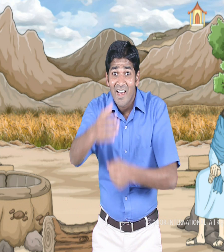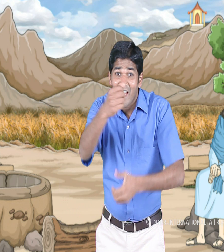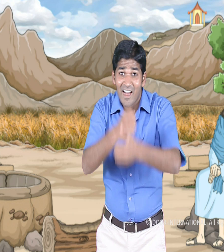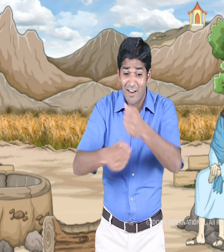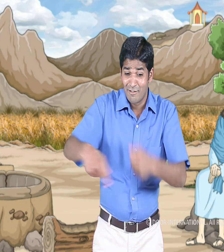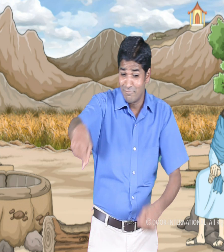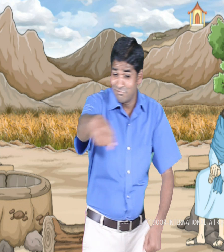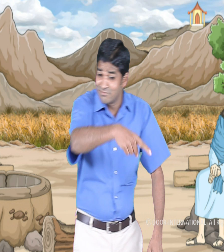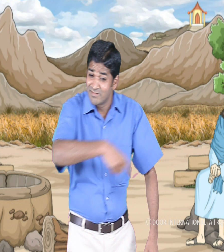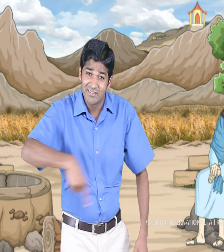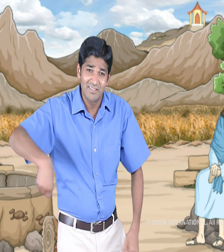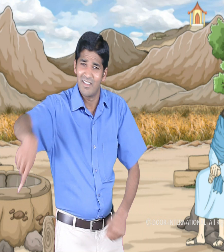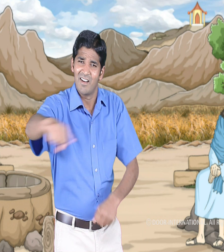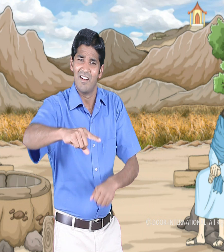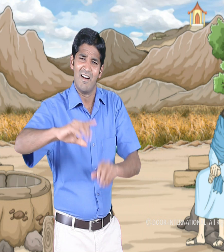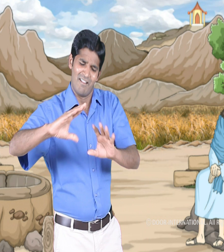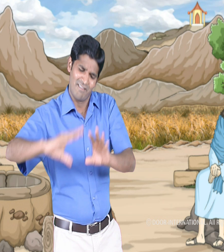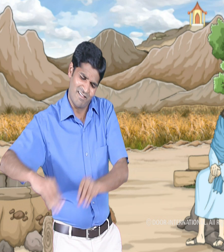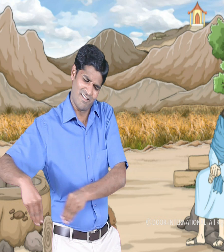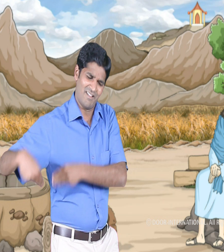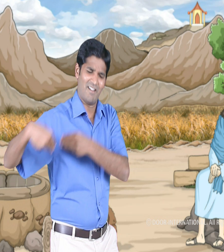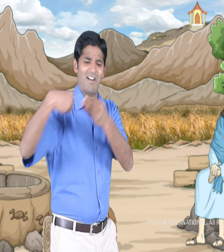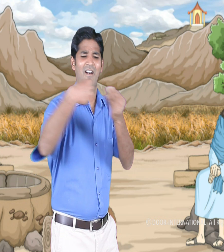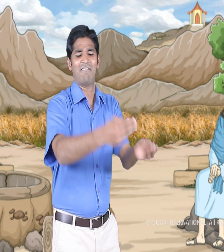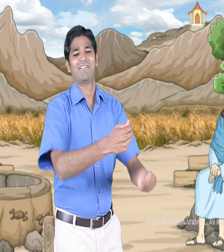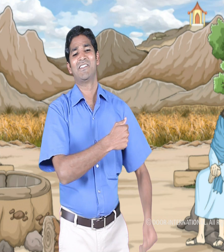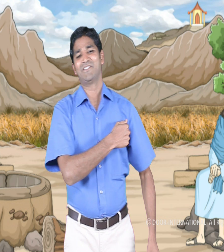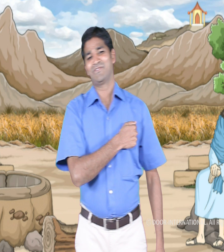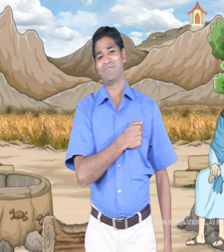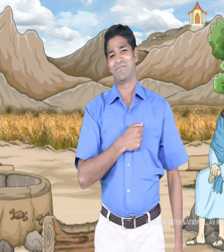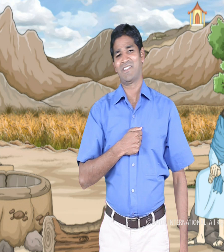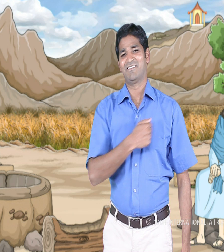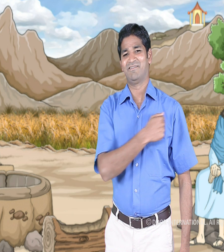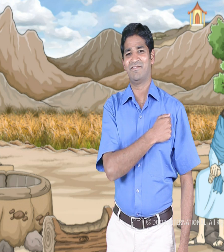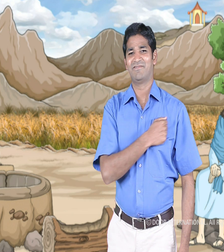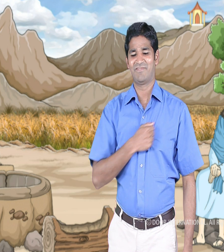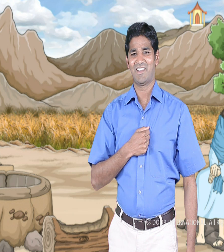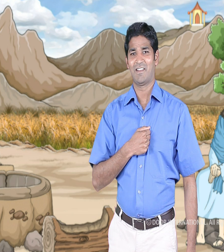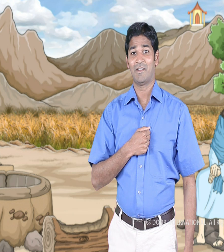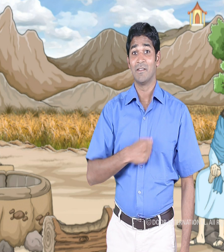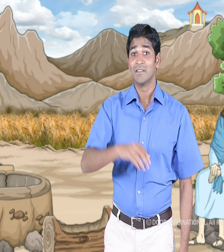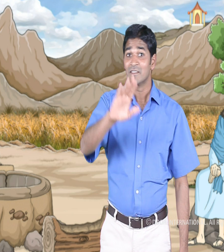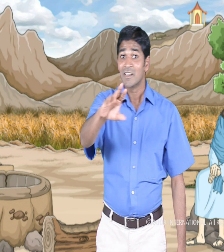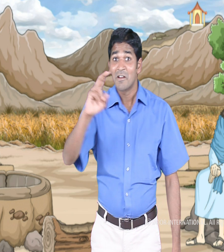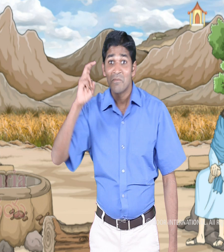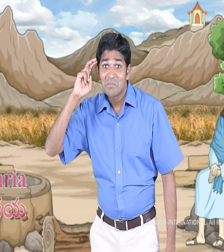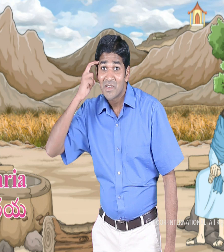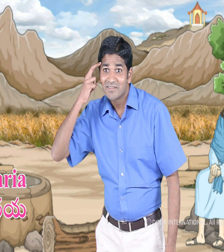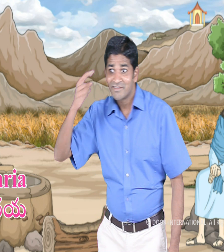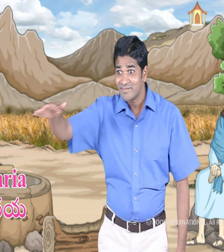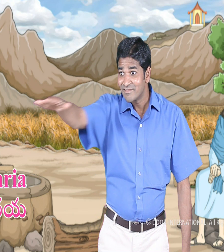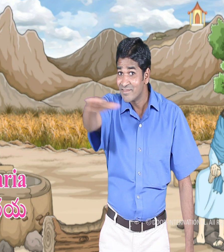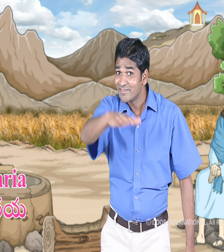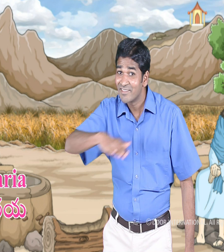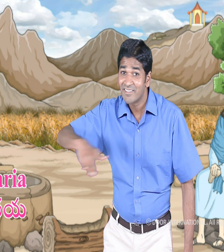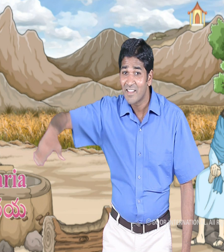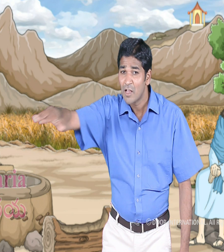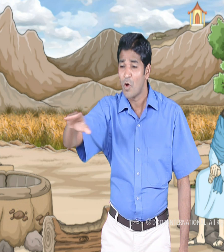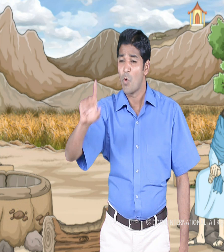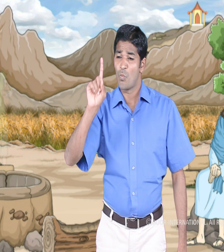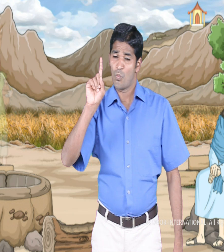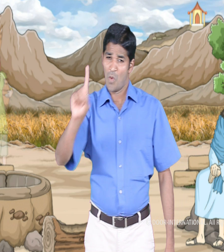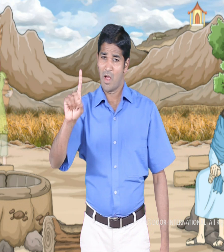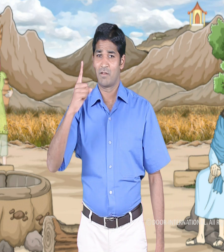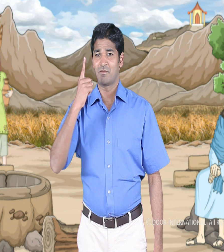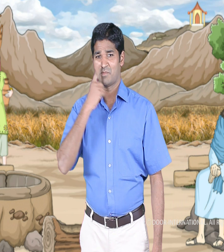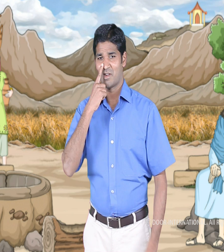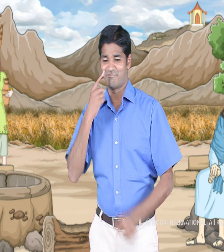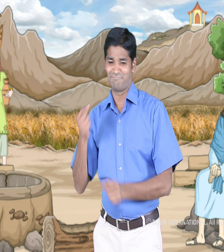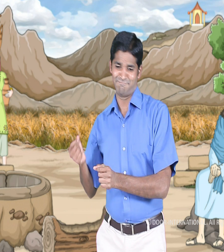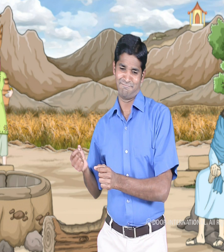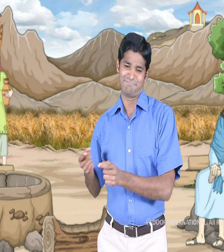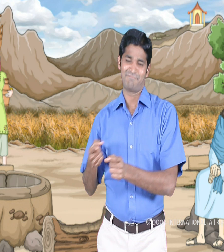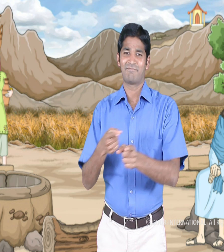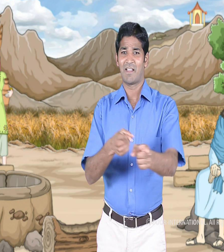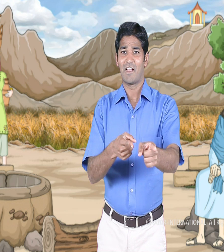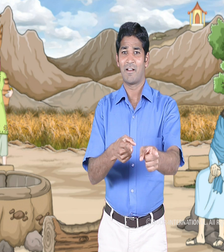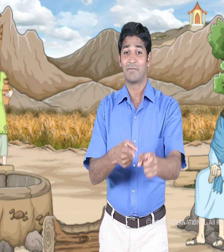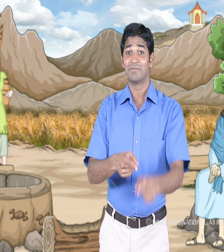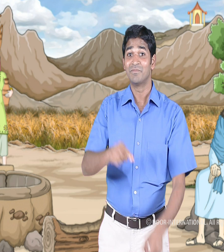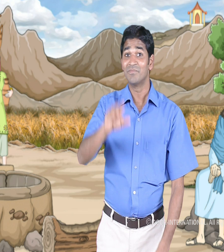It was about the sixth hour.